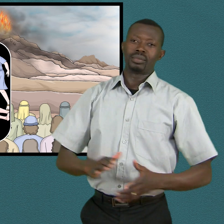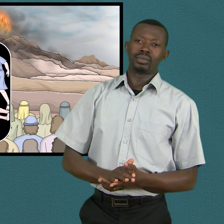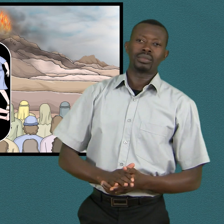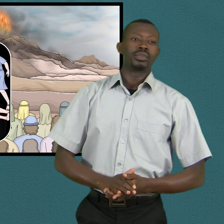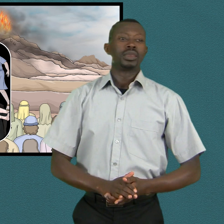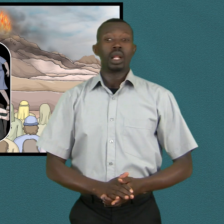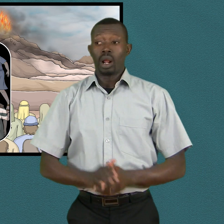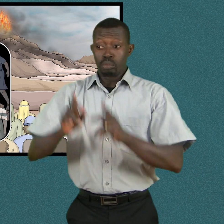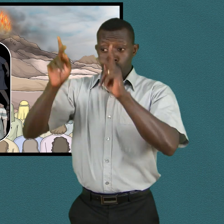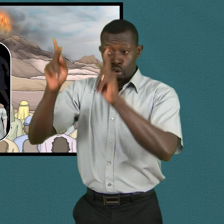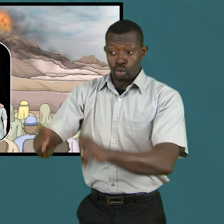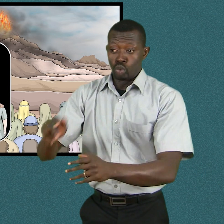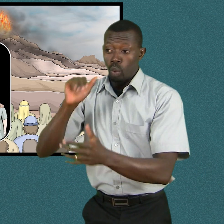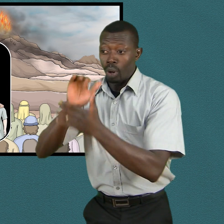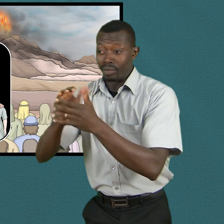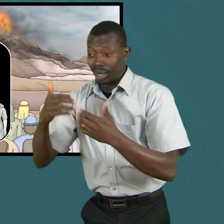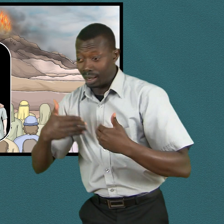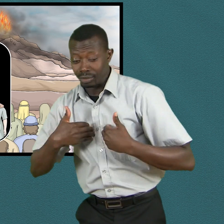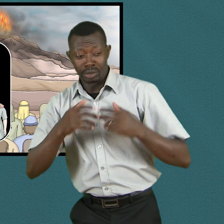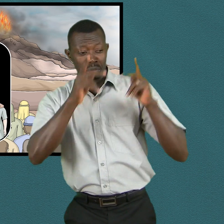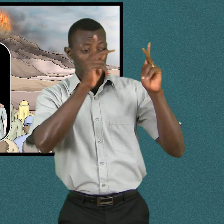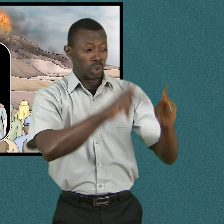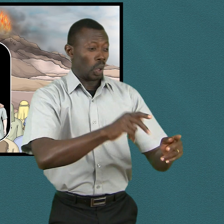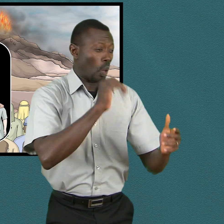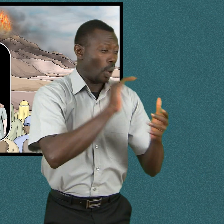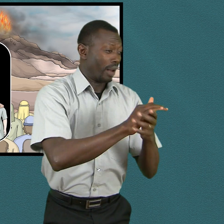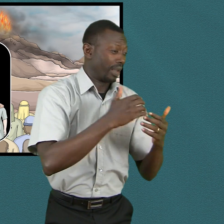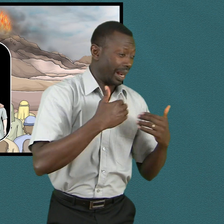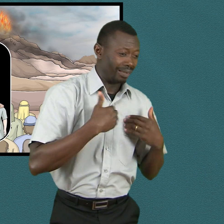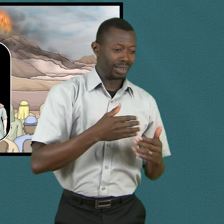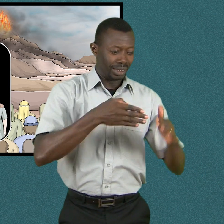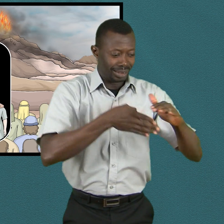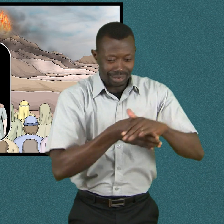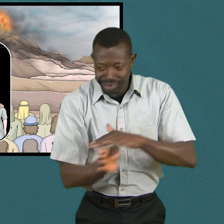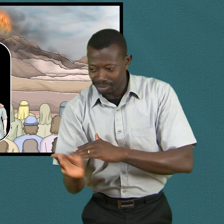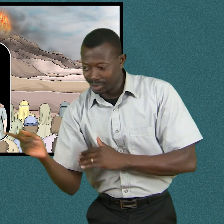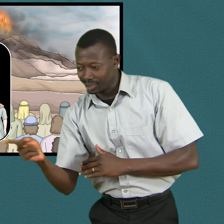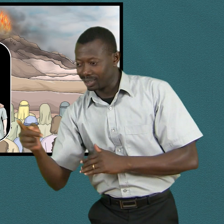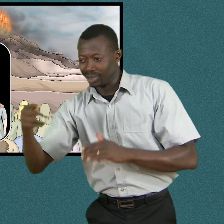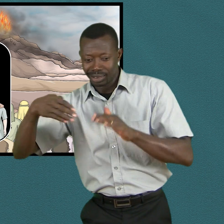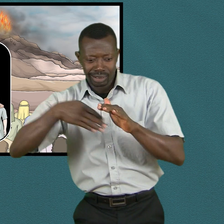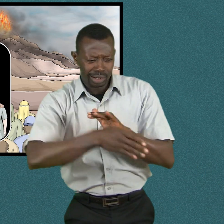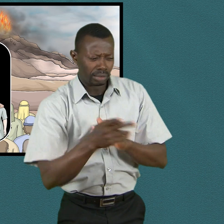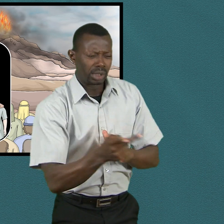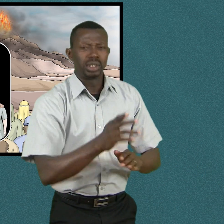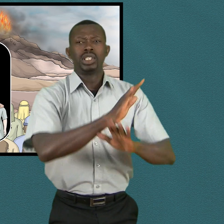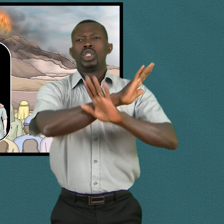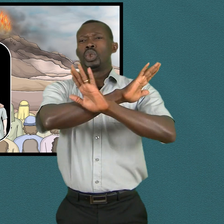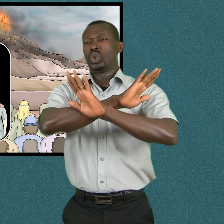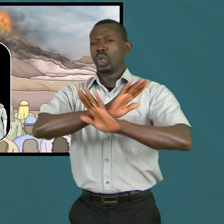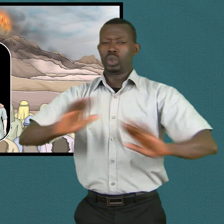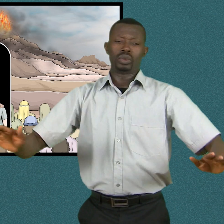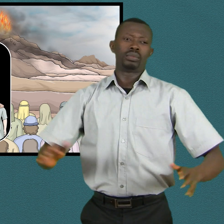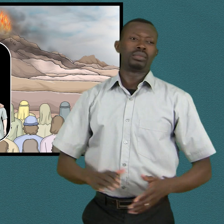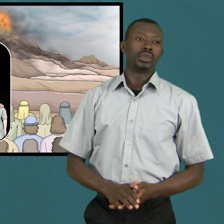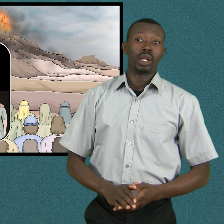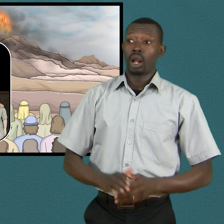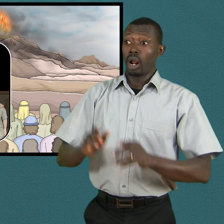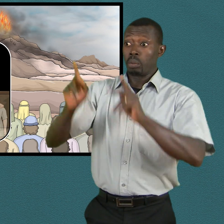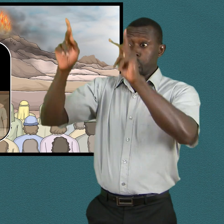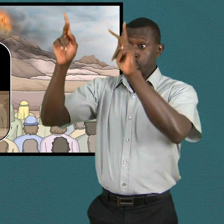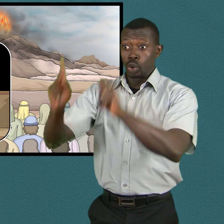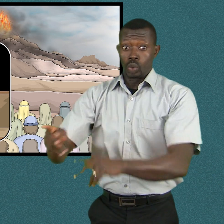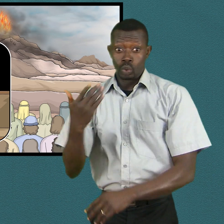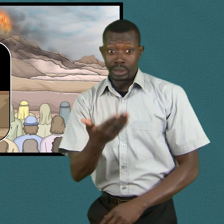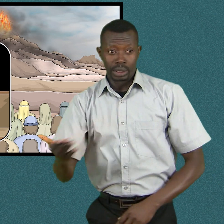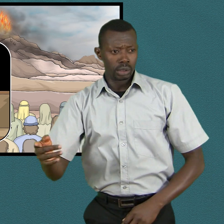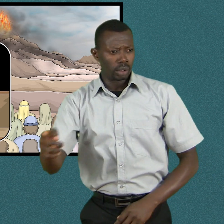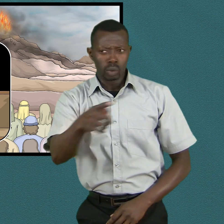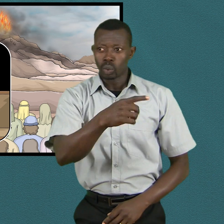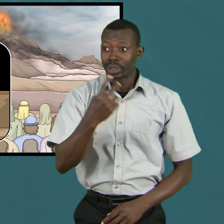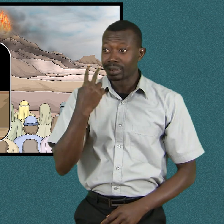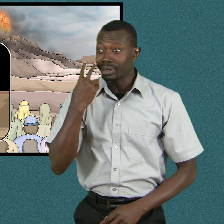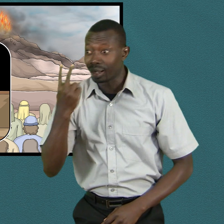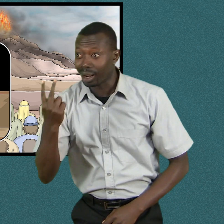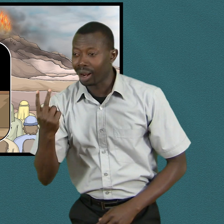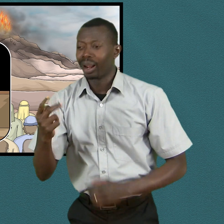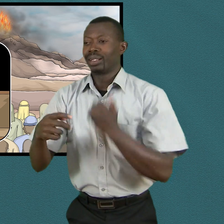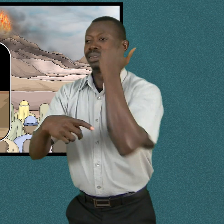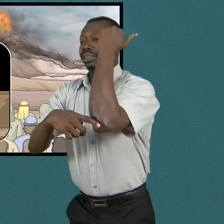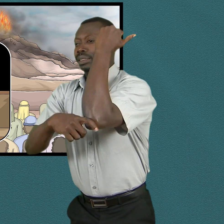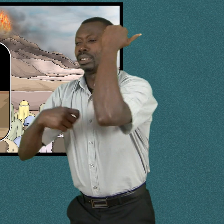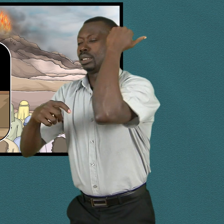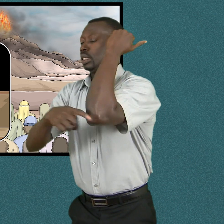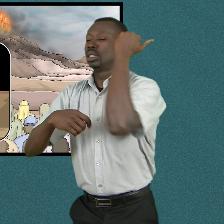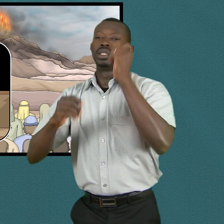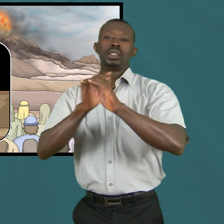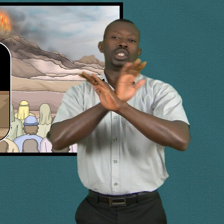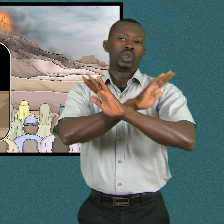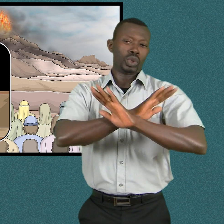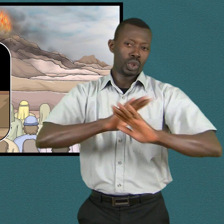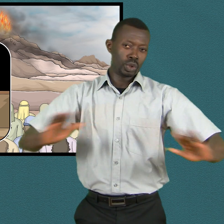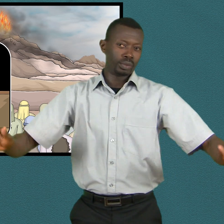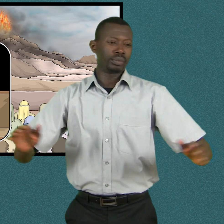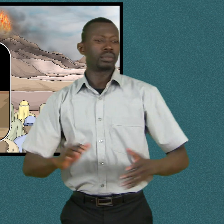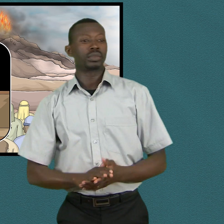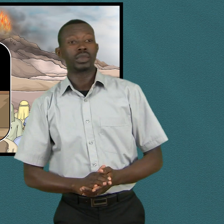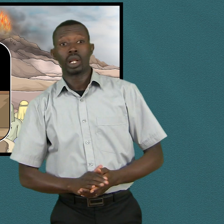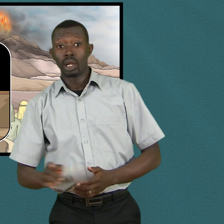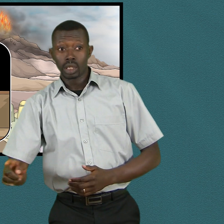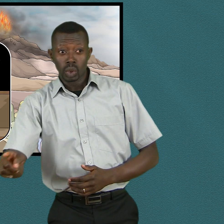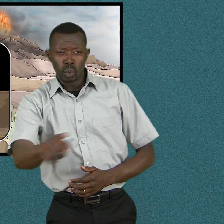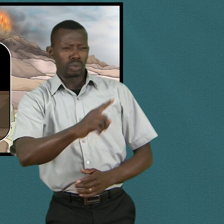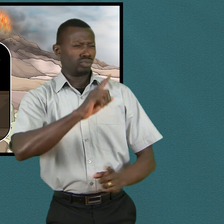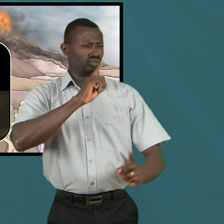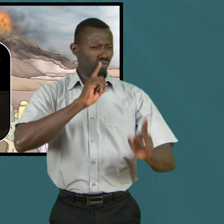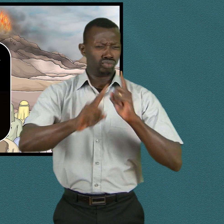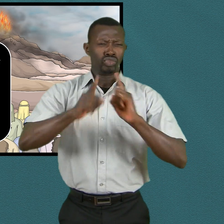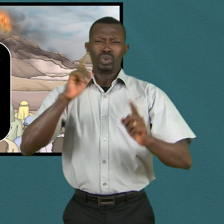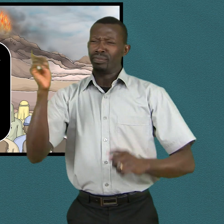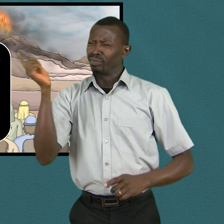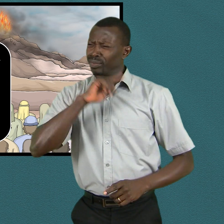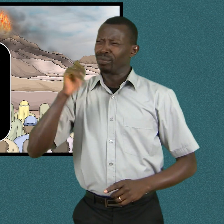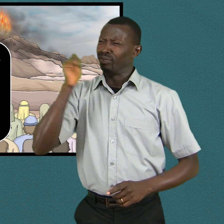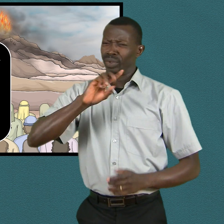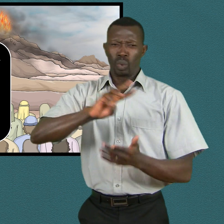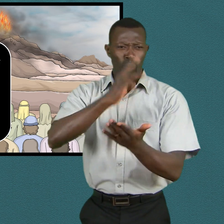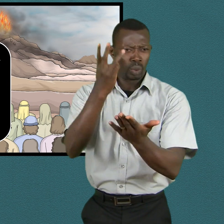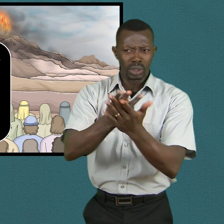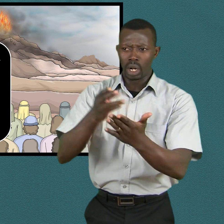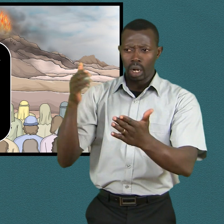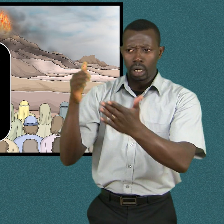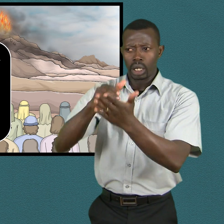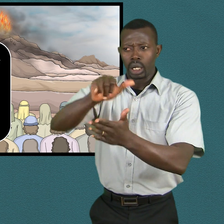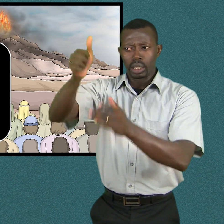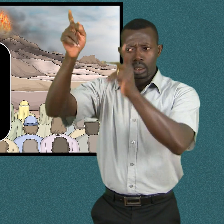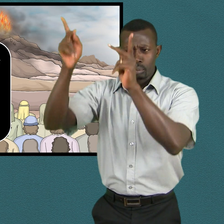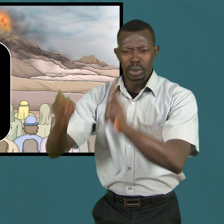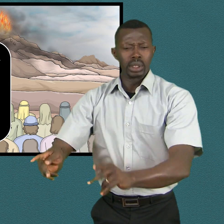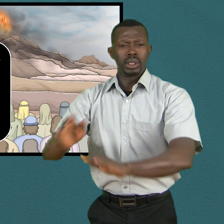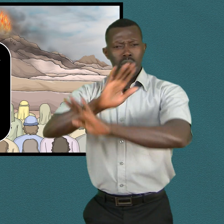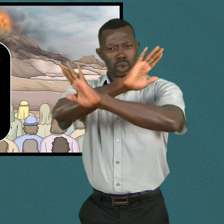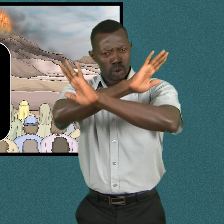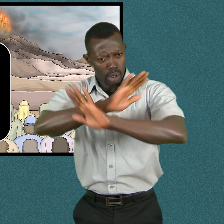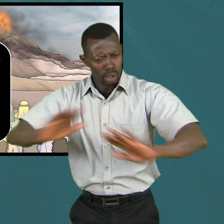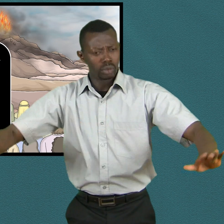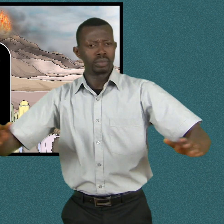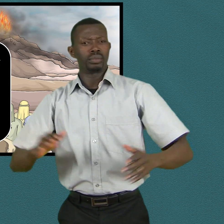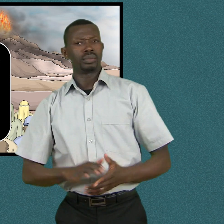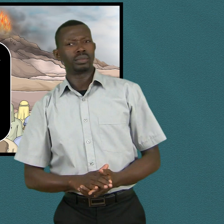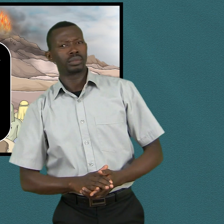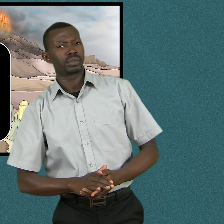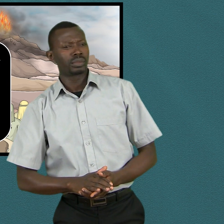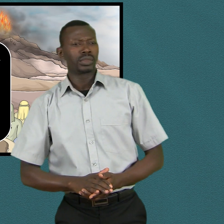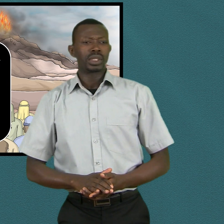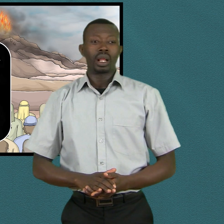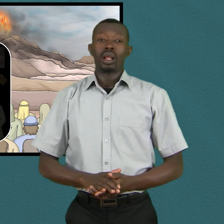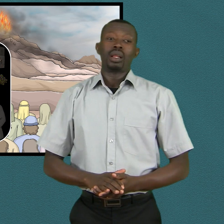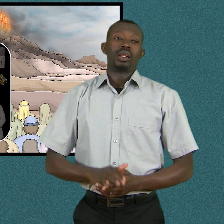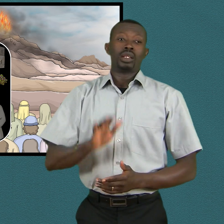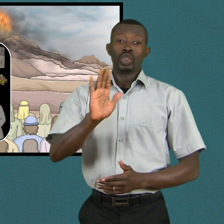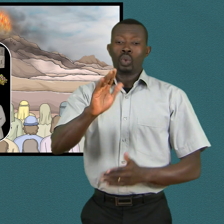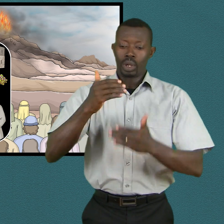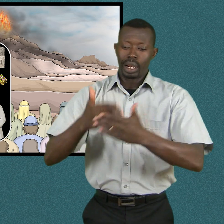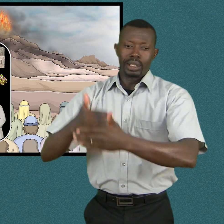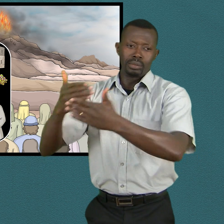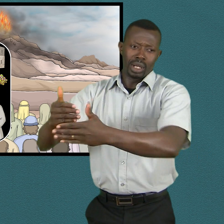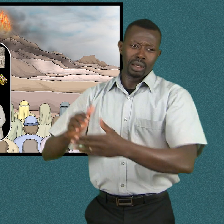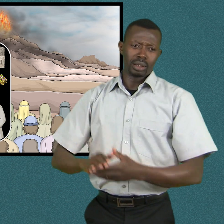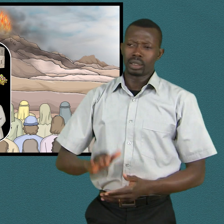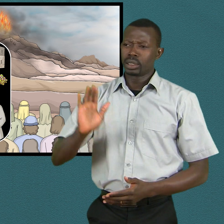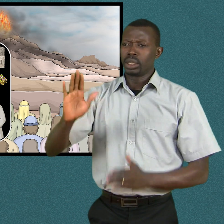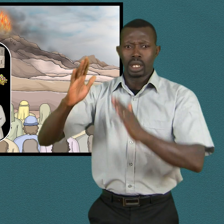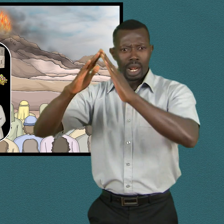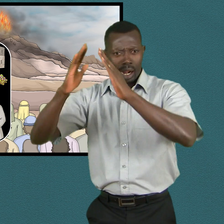You shall not commit adultery. You shall not steal. You shall not bear false witness against your neighbor.